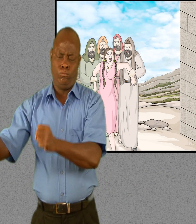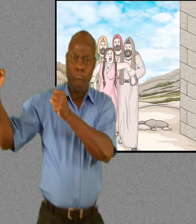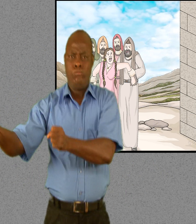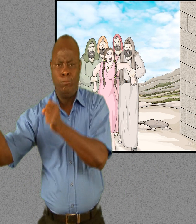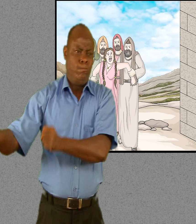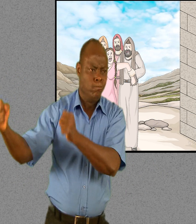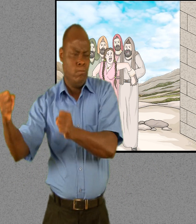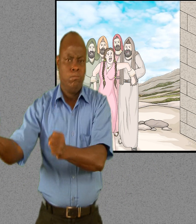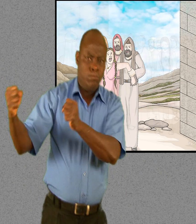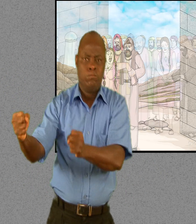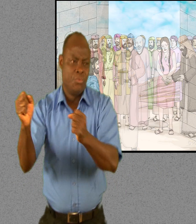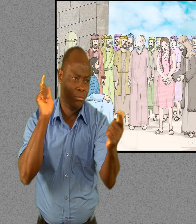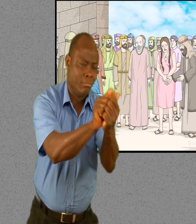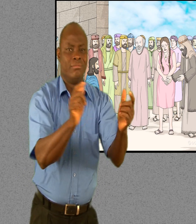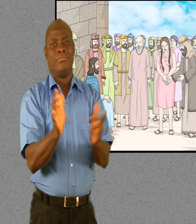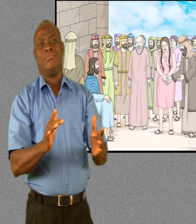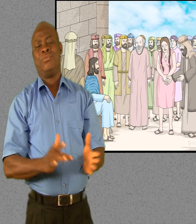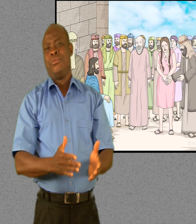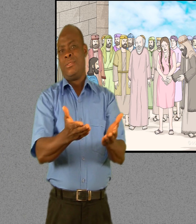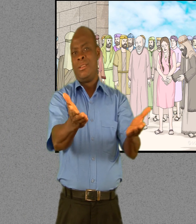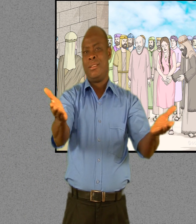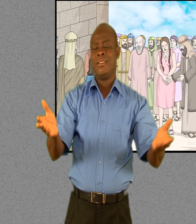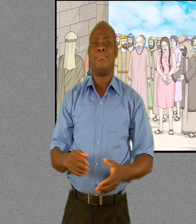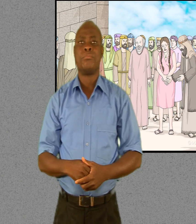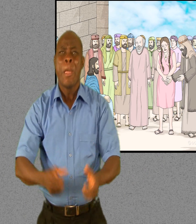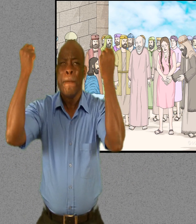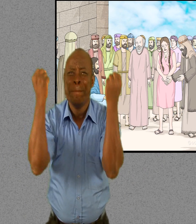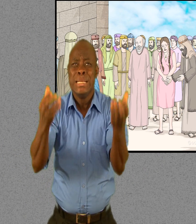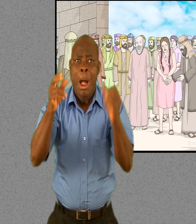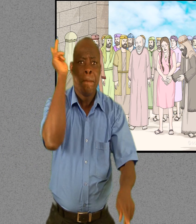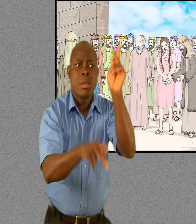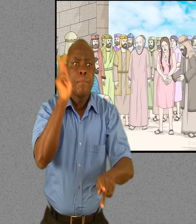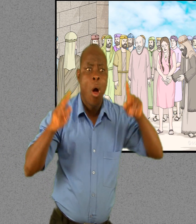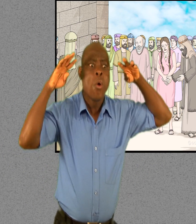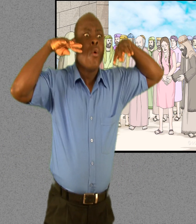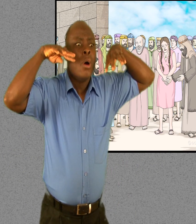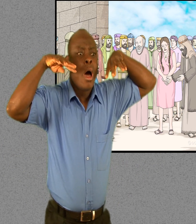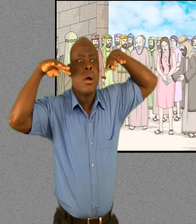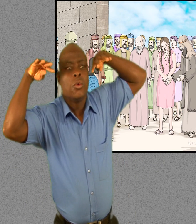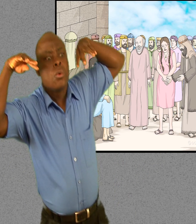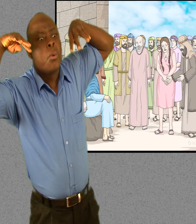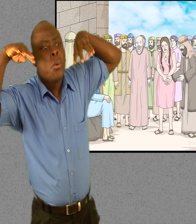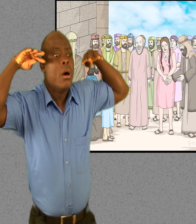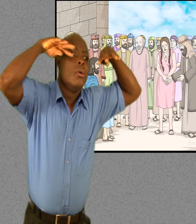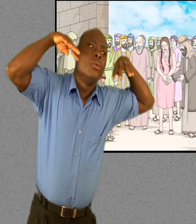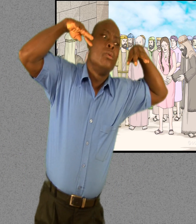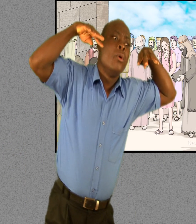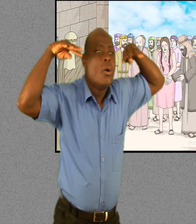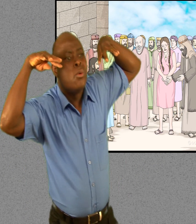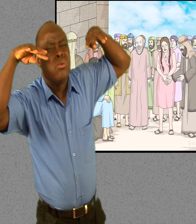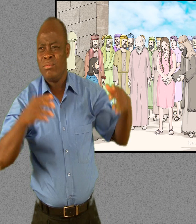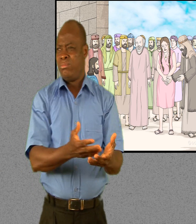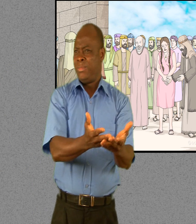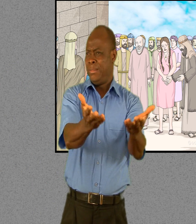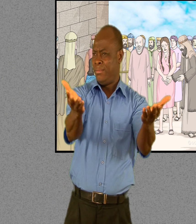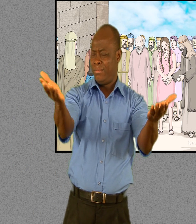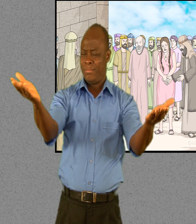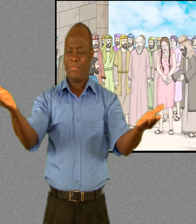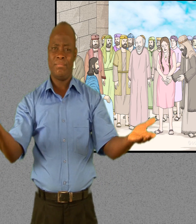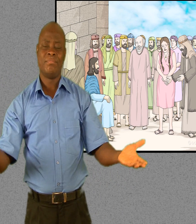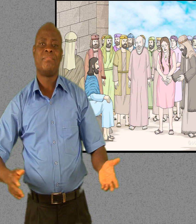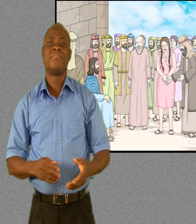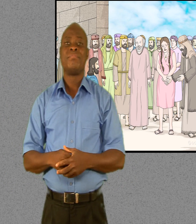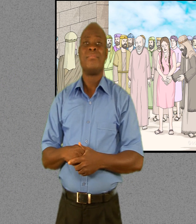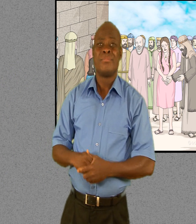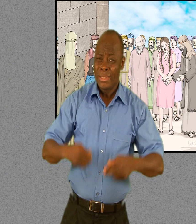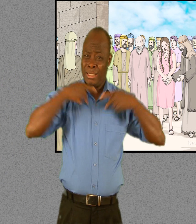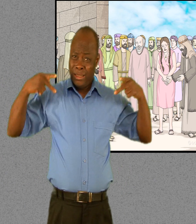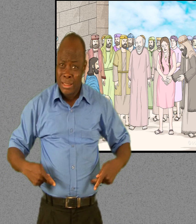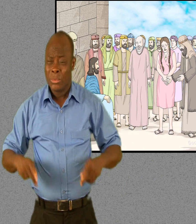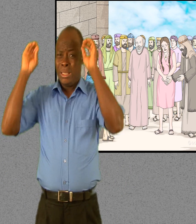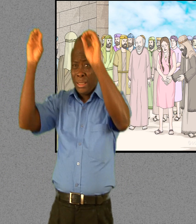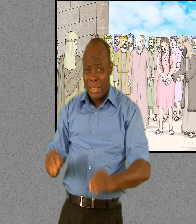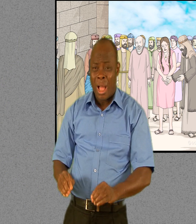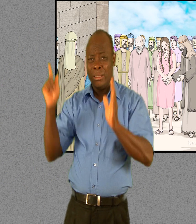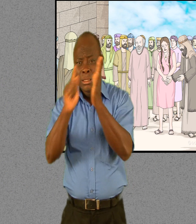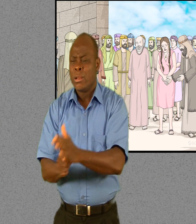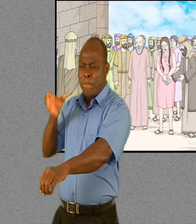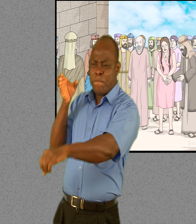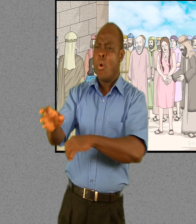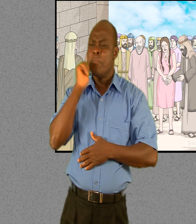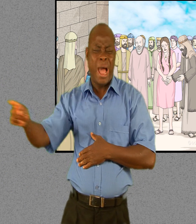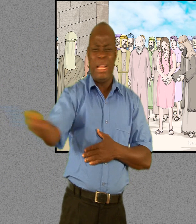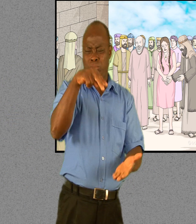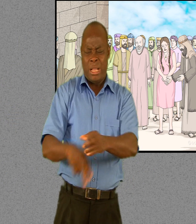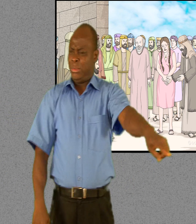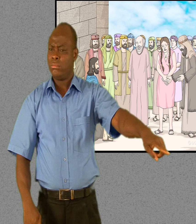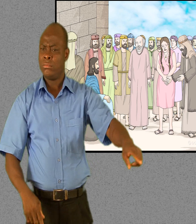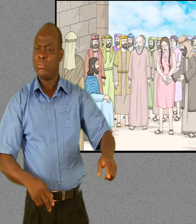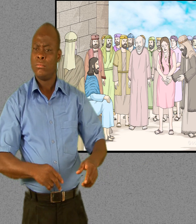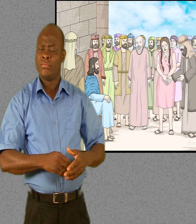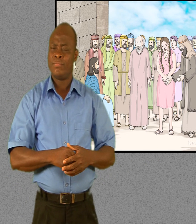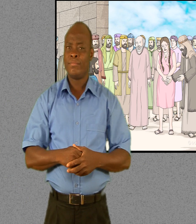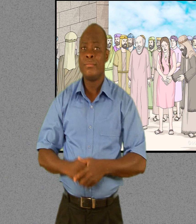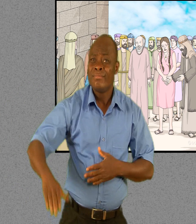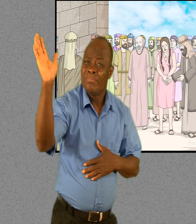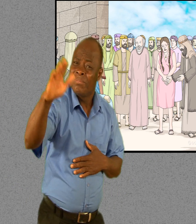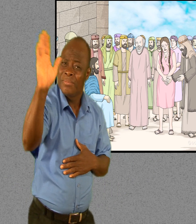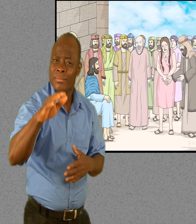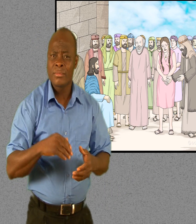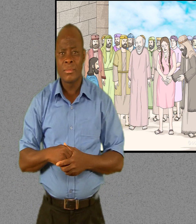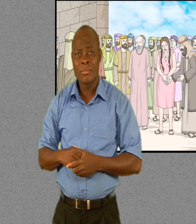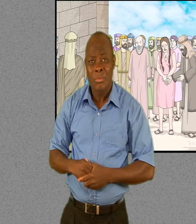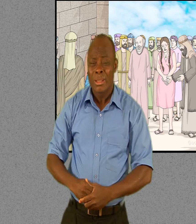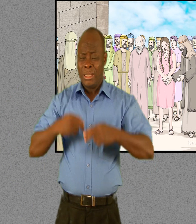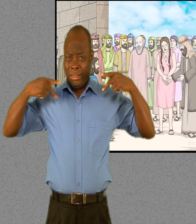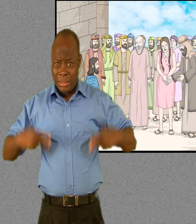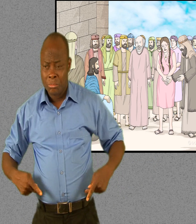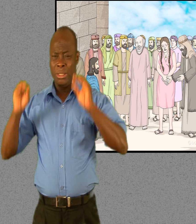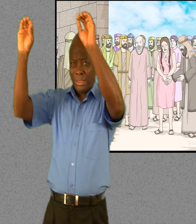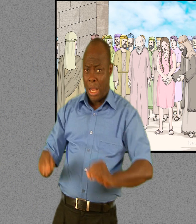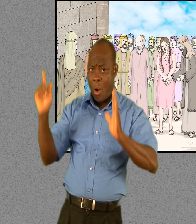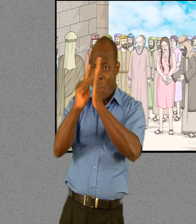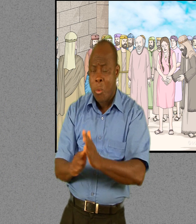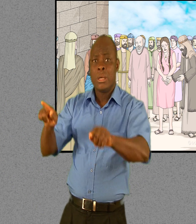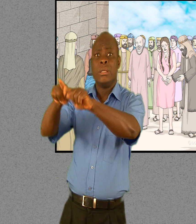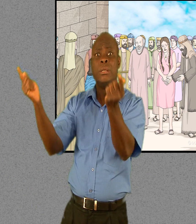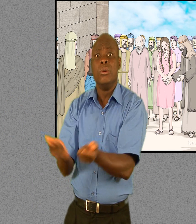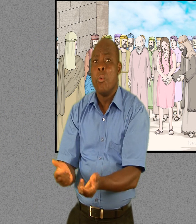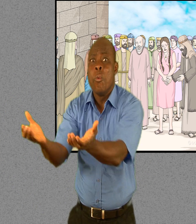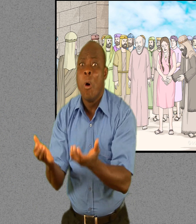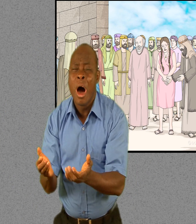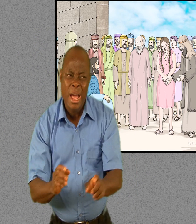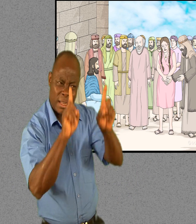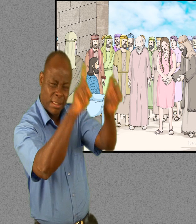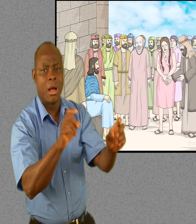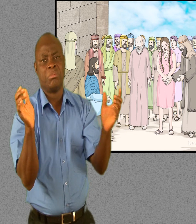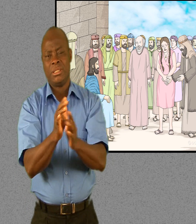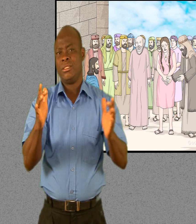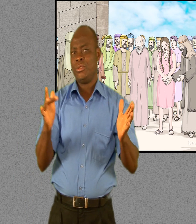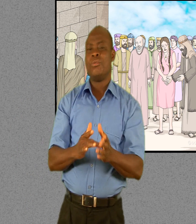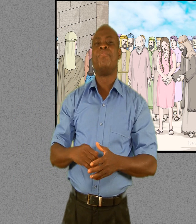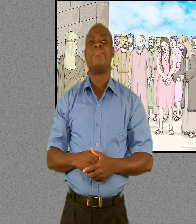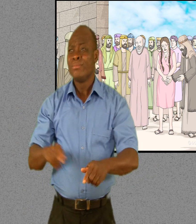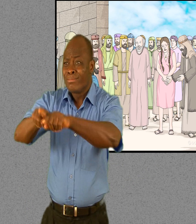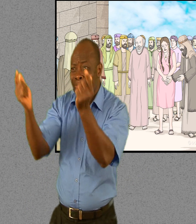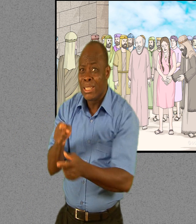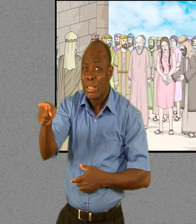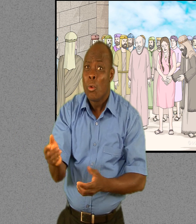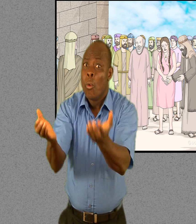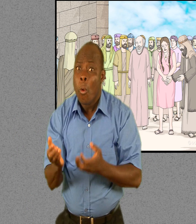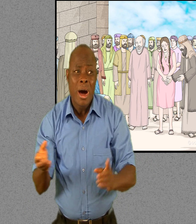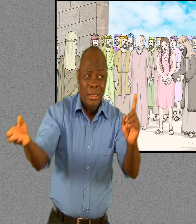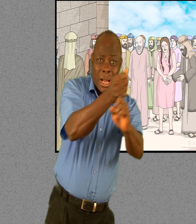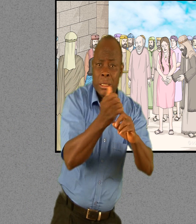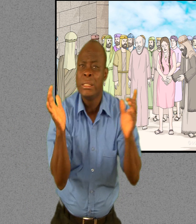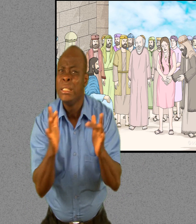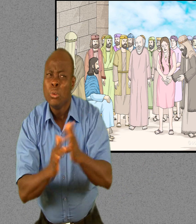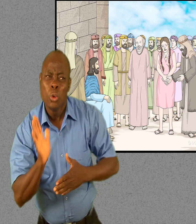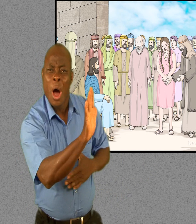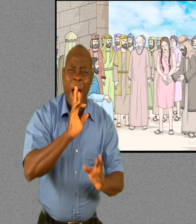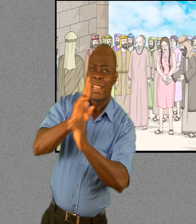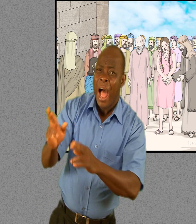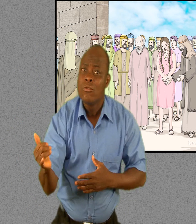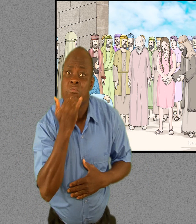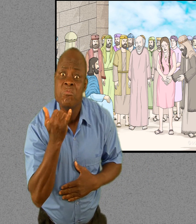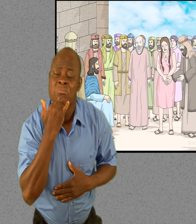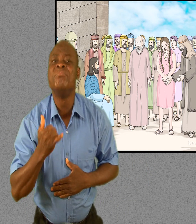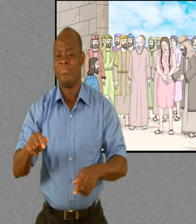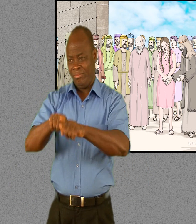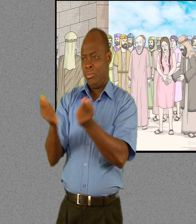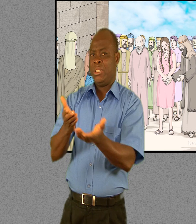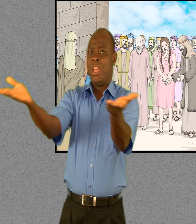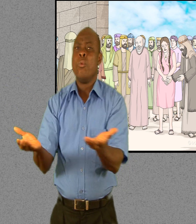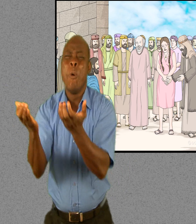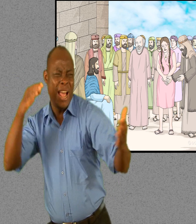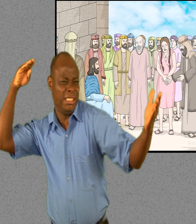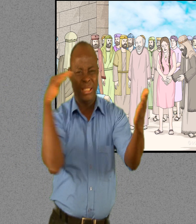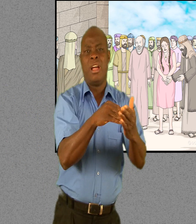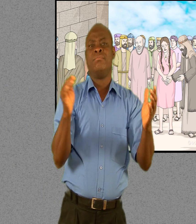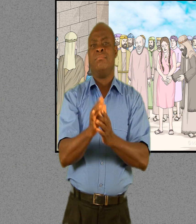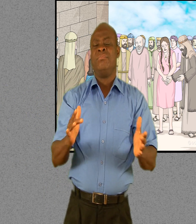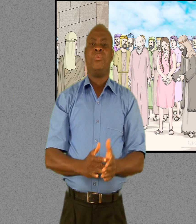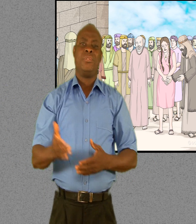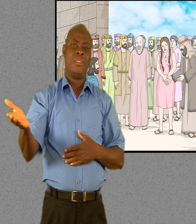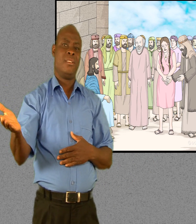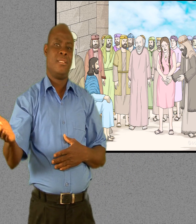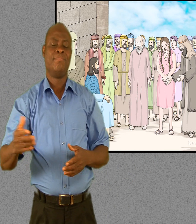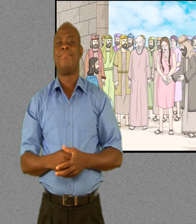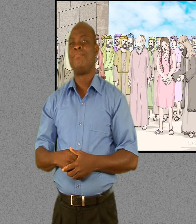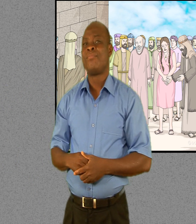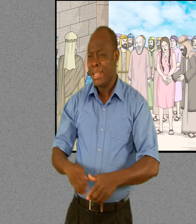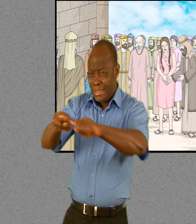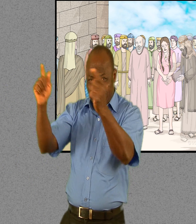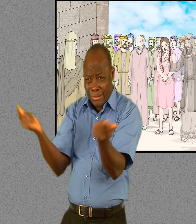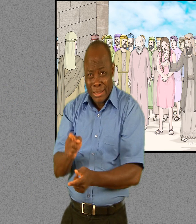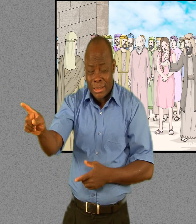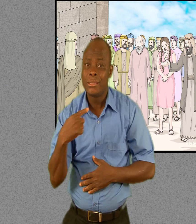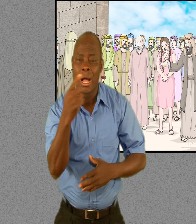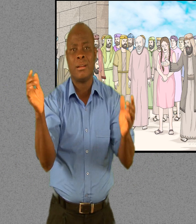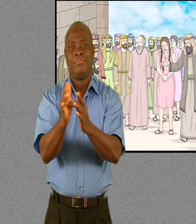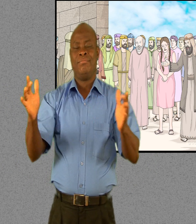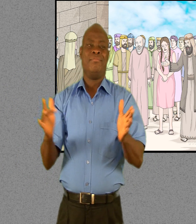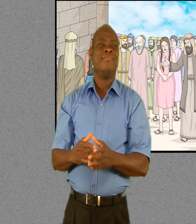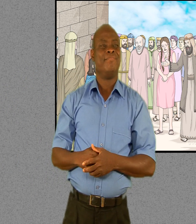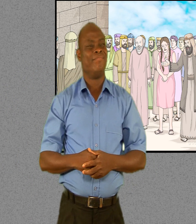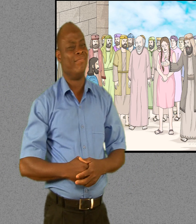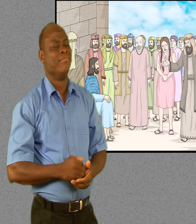They made her stand before them and said, “Teacher, this woman was caught in the act of adultery.